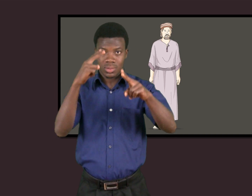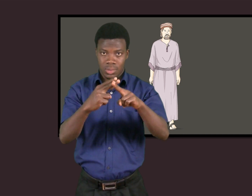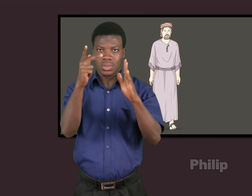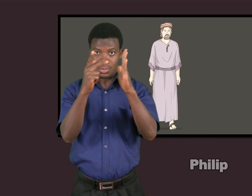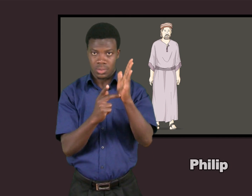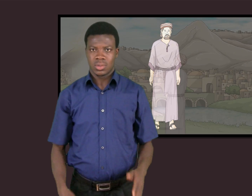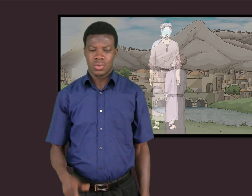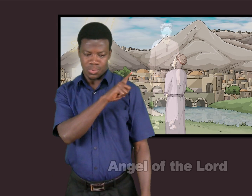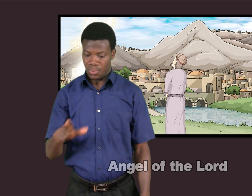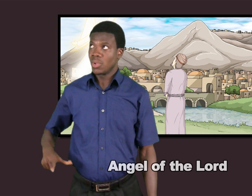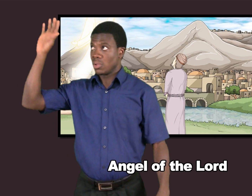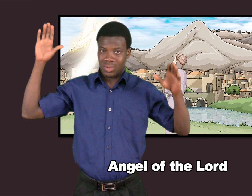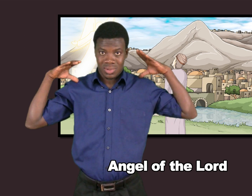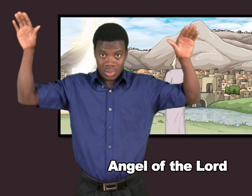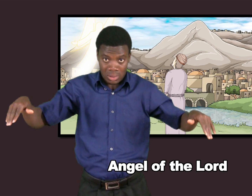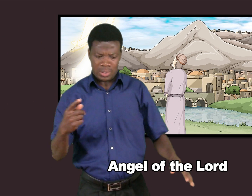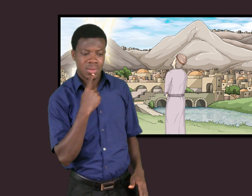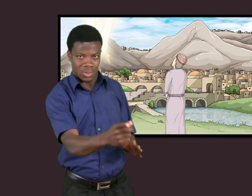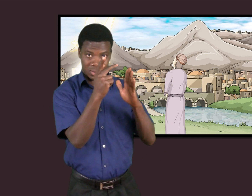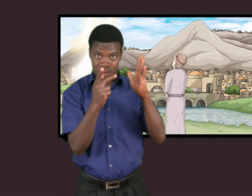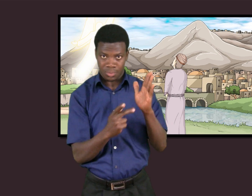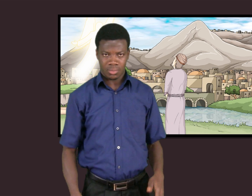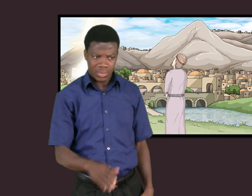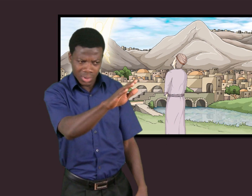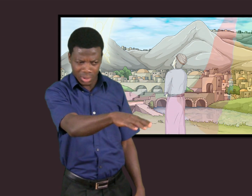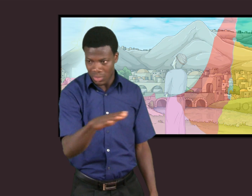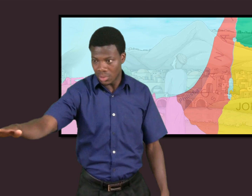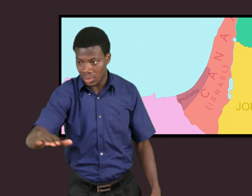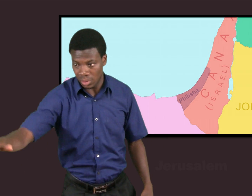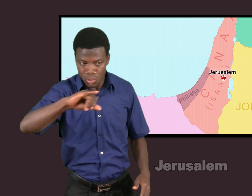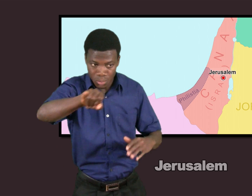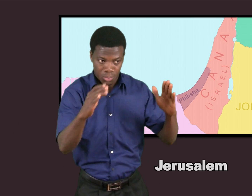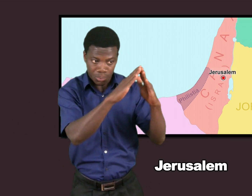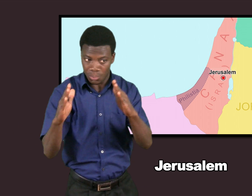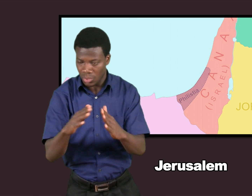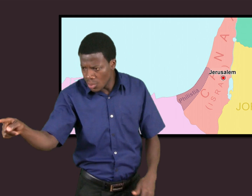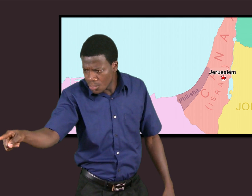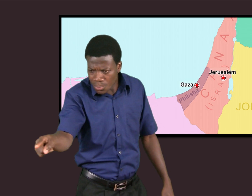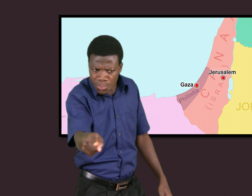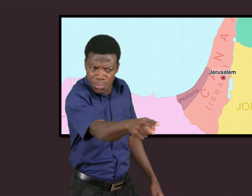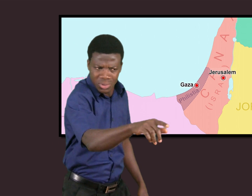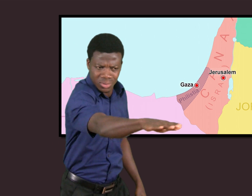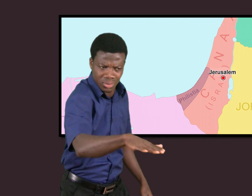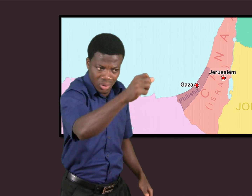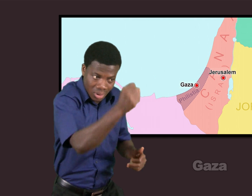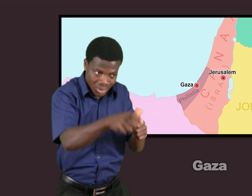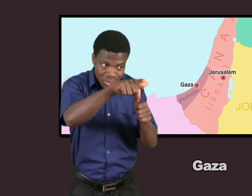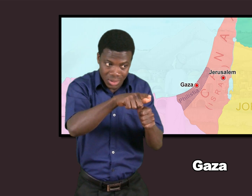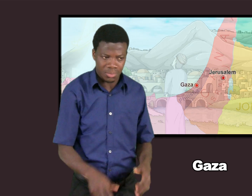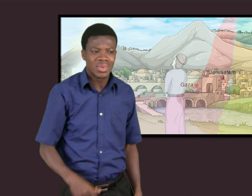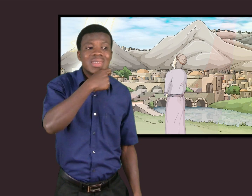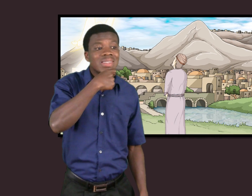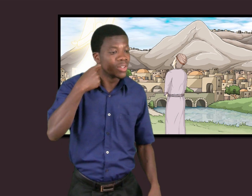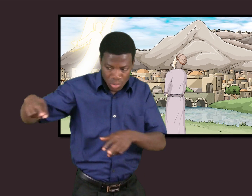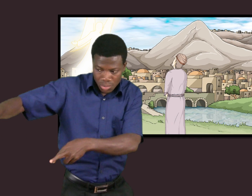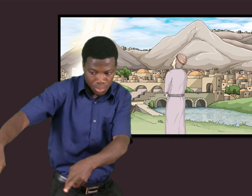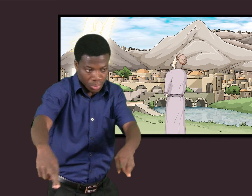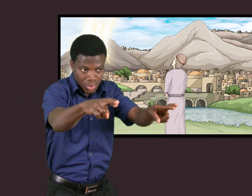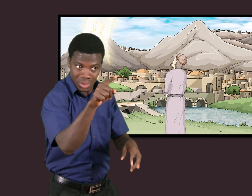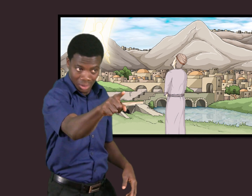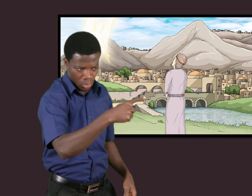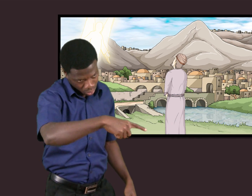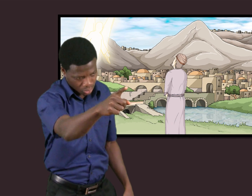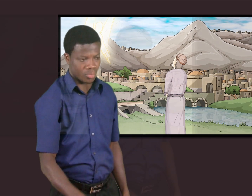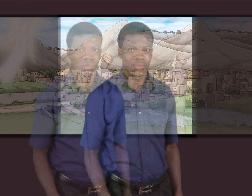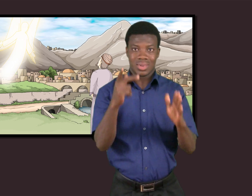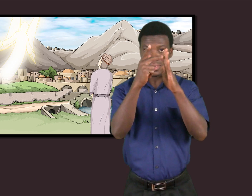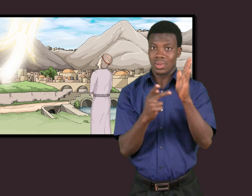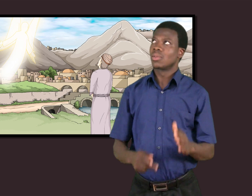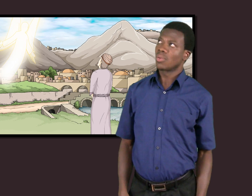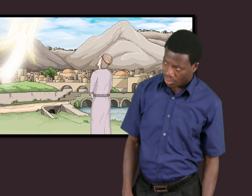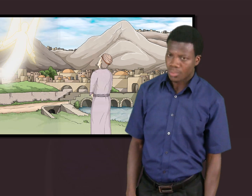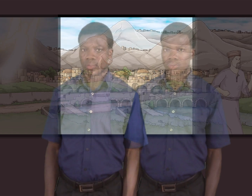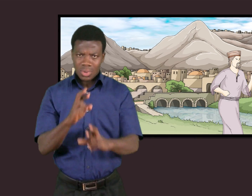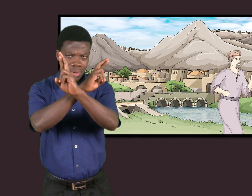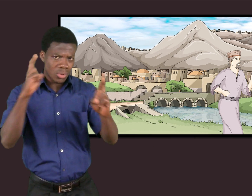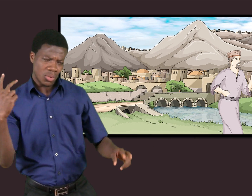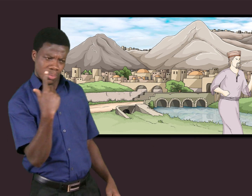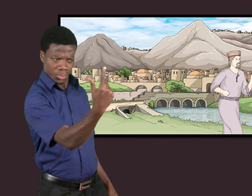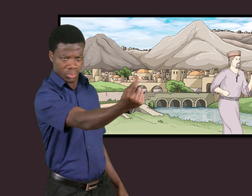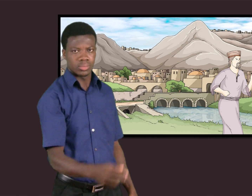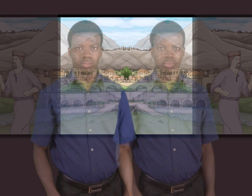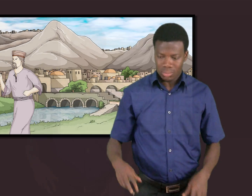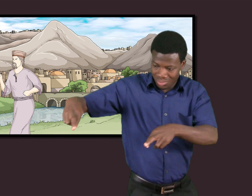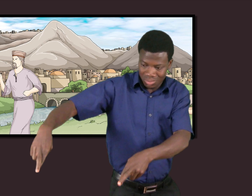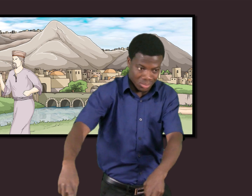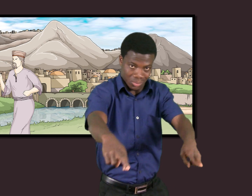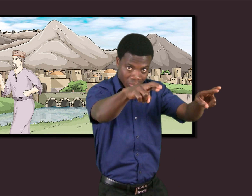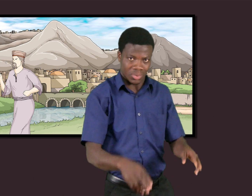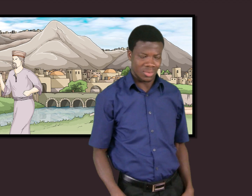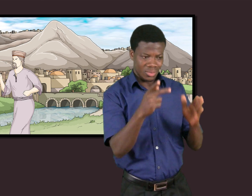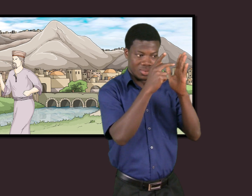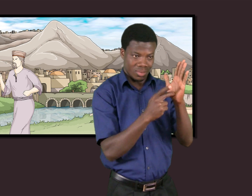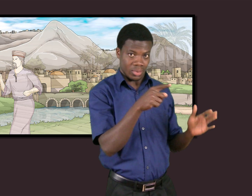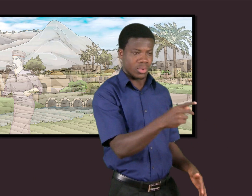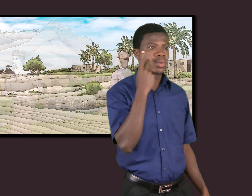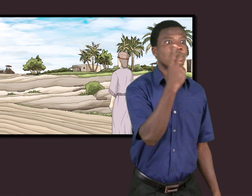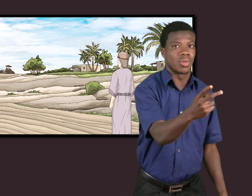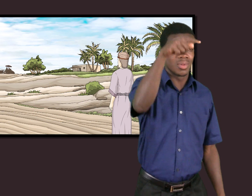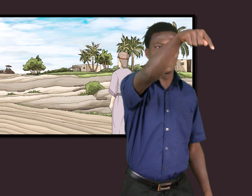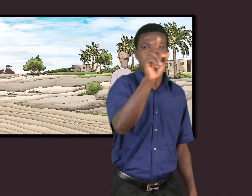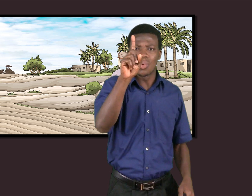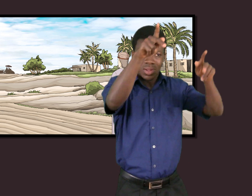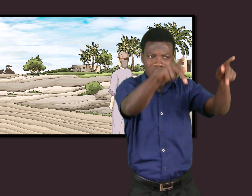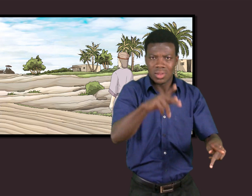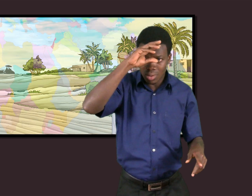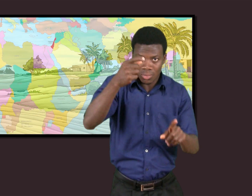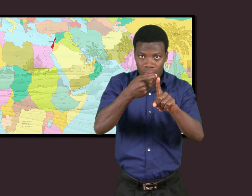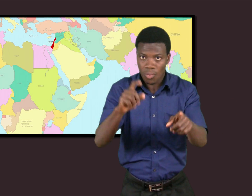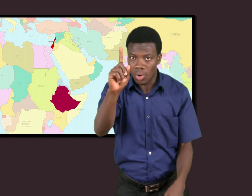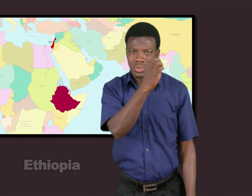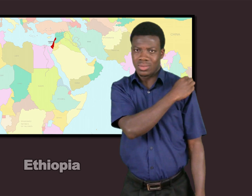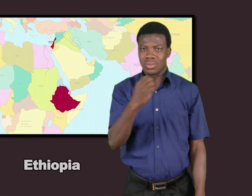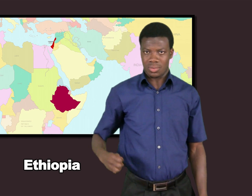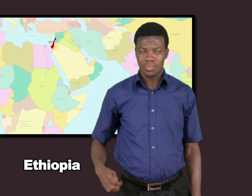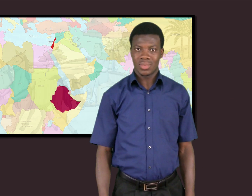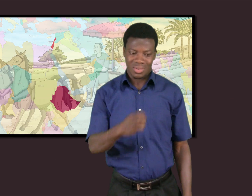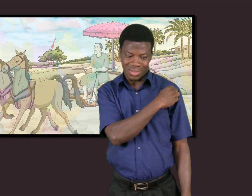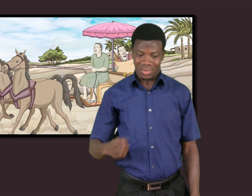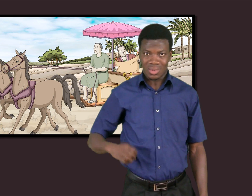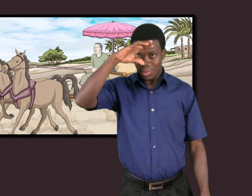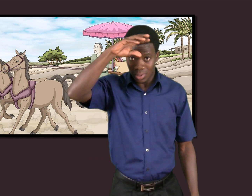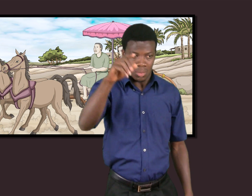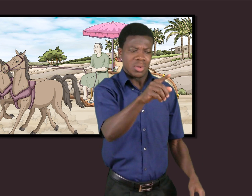Now an angel of the Lord said to Philip, “Get up and go south to the desert road that goes down from Jerusalem to Gaza.”